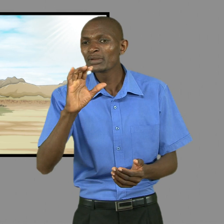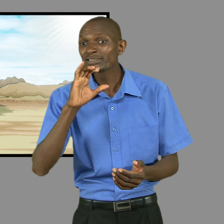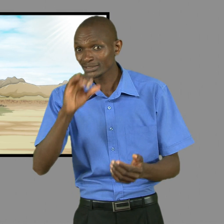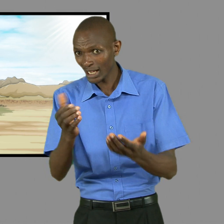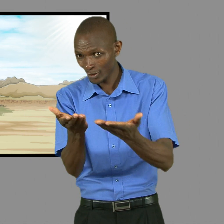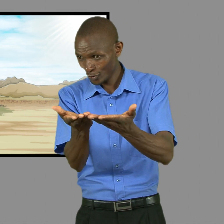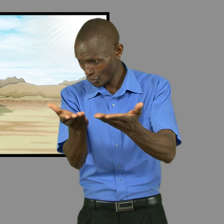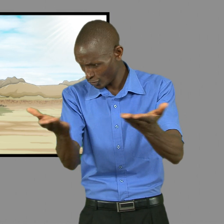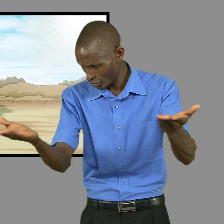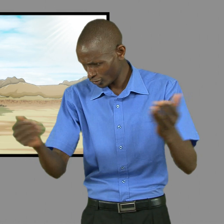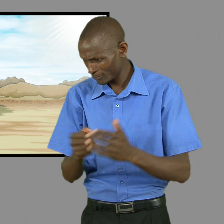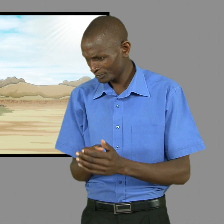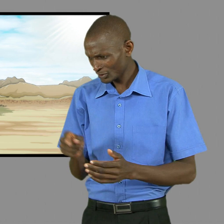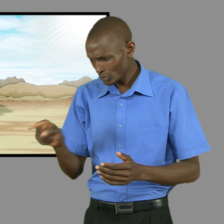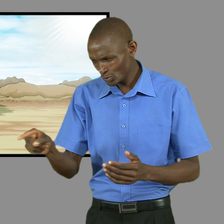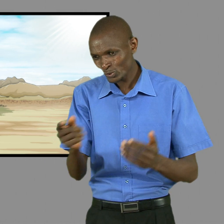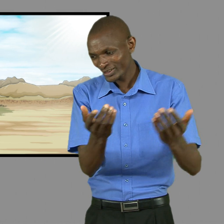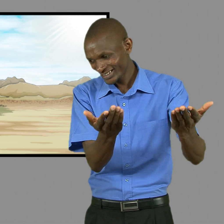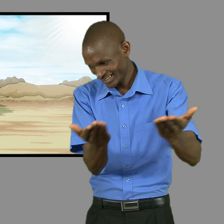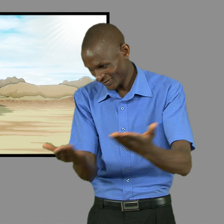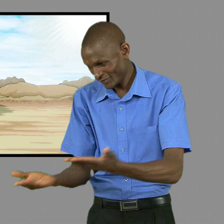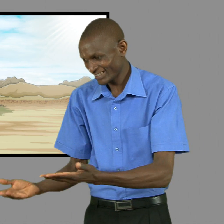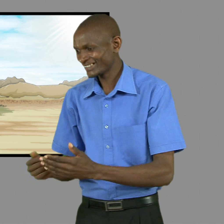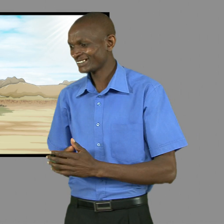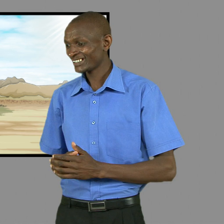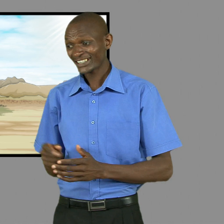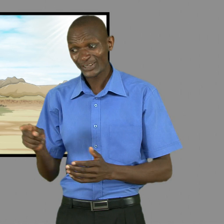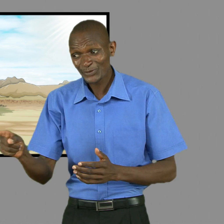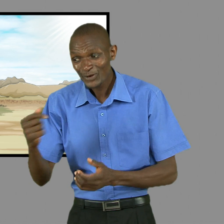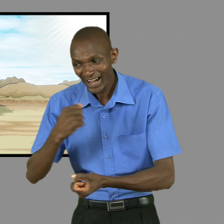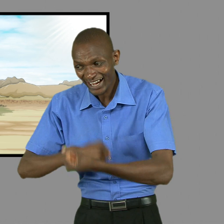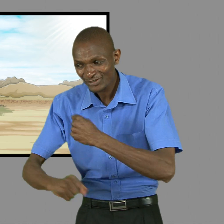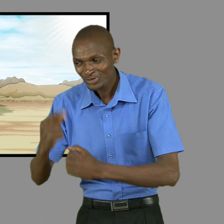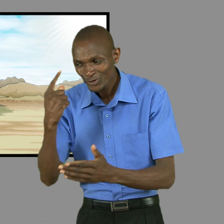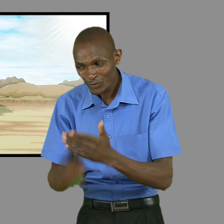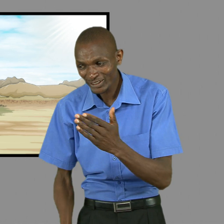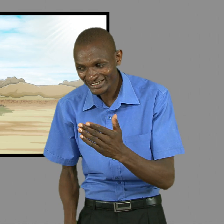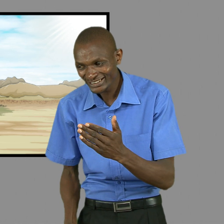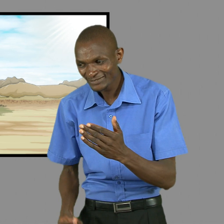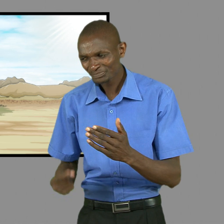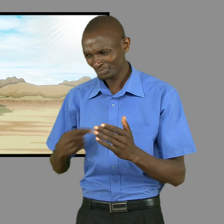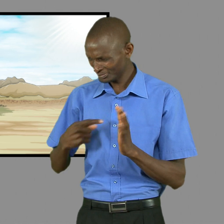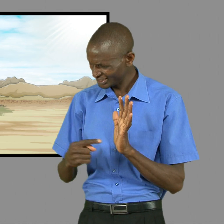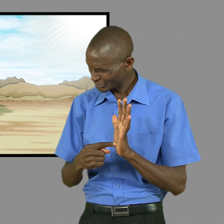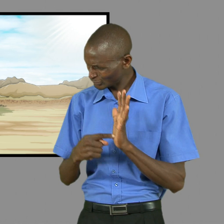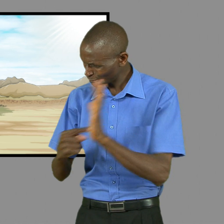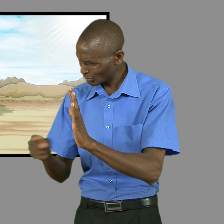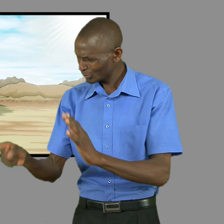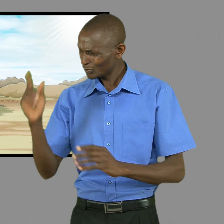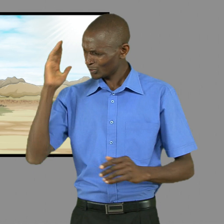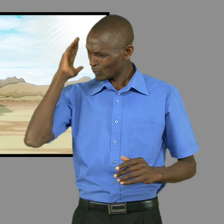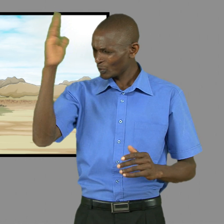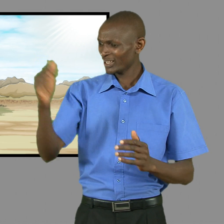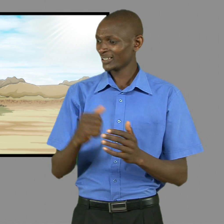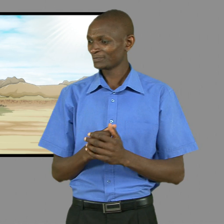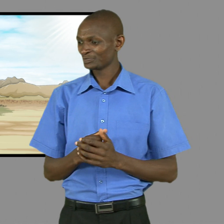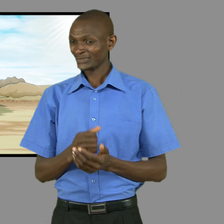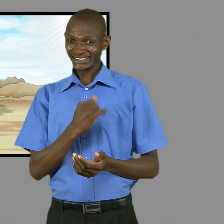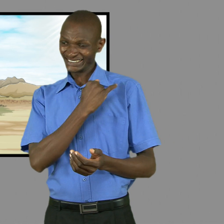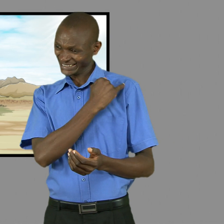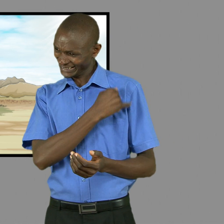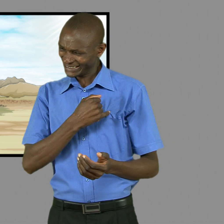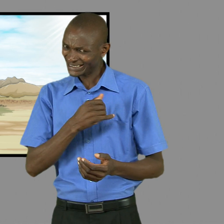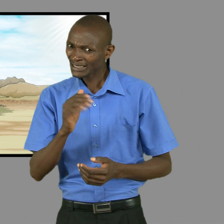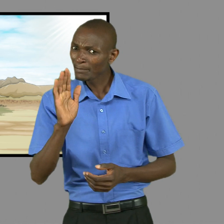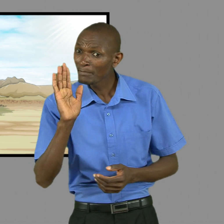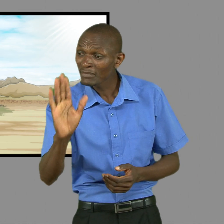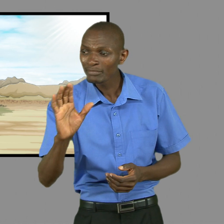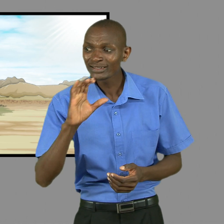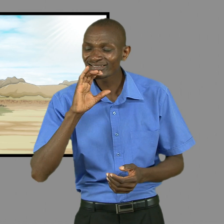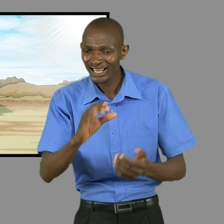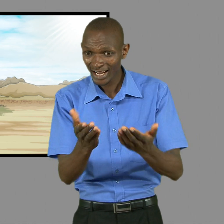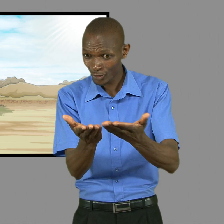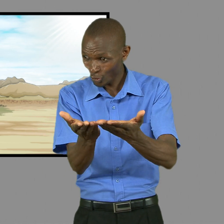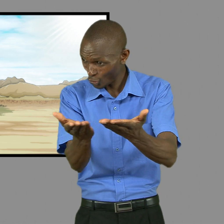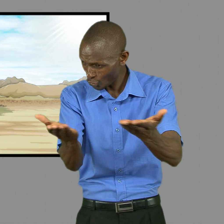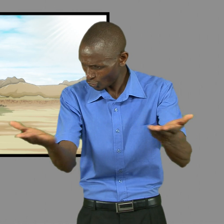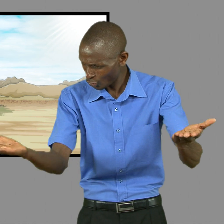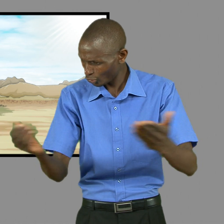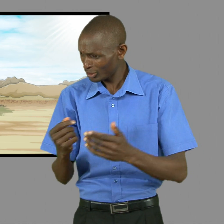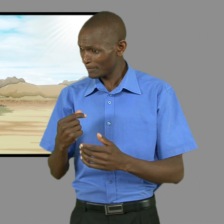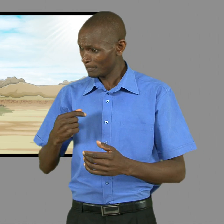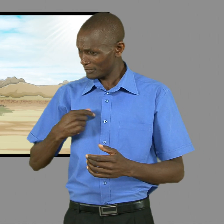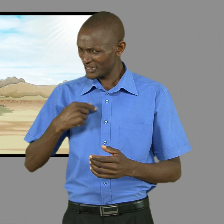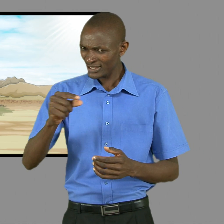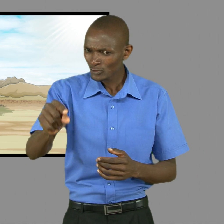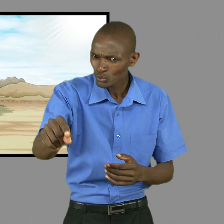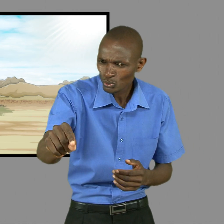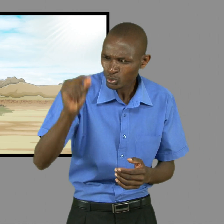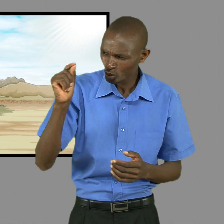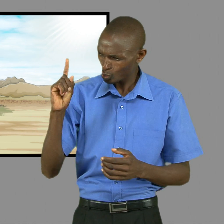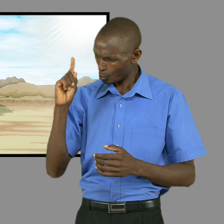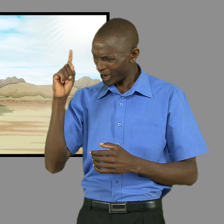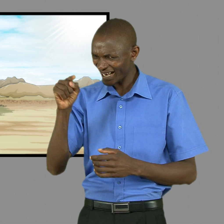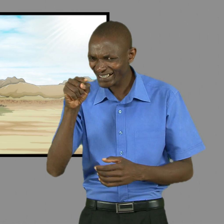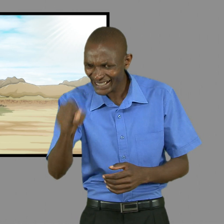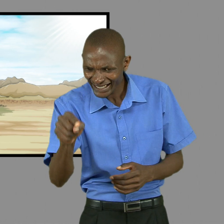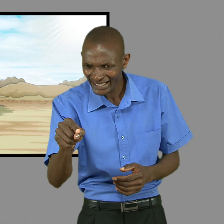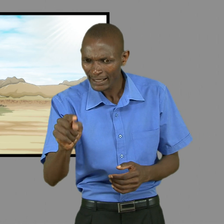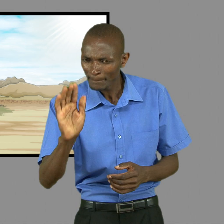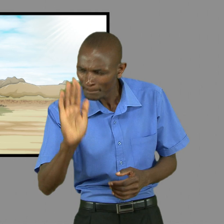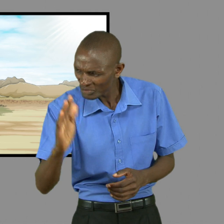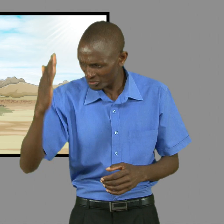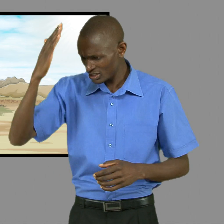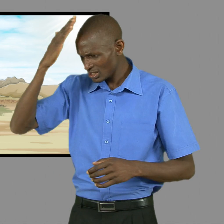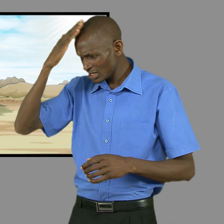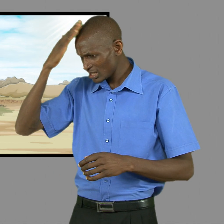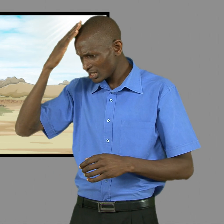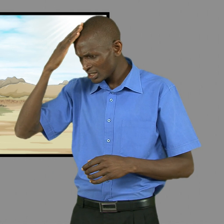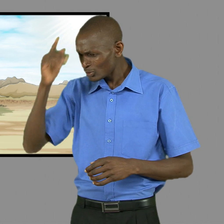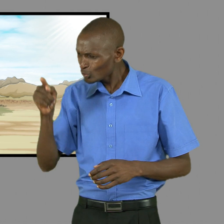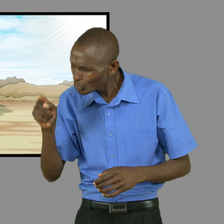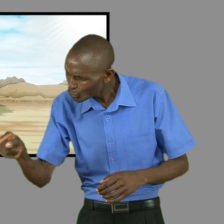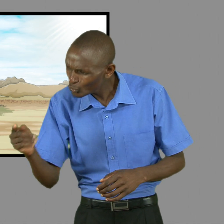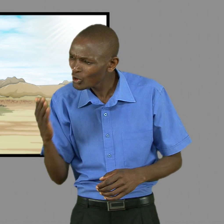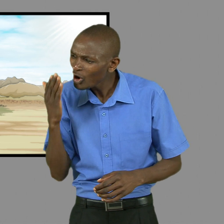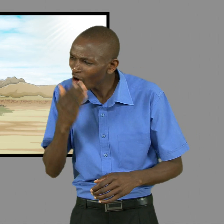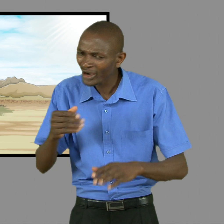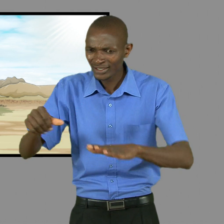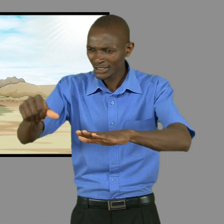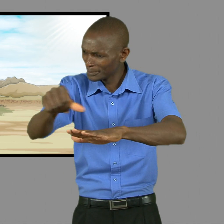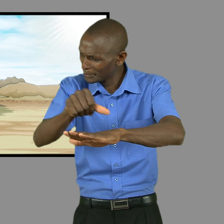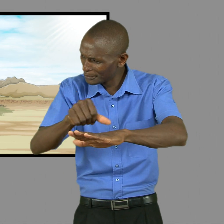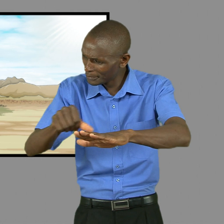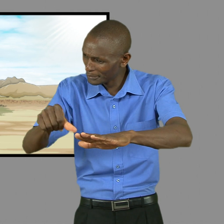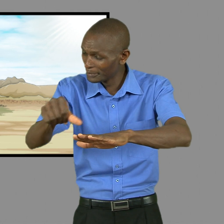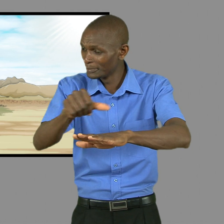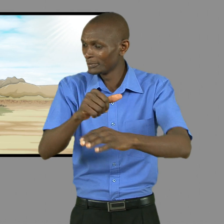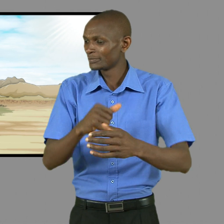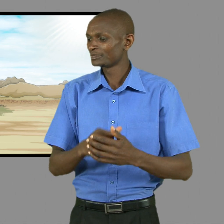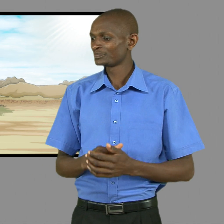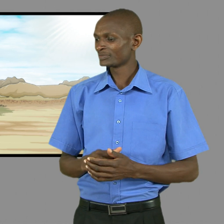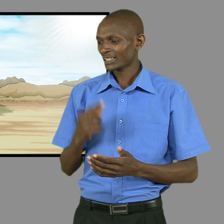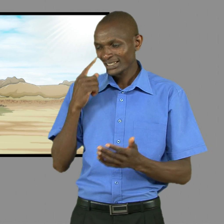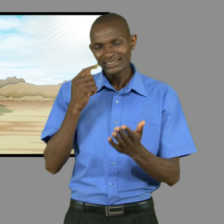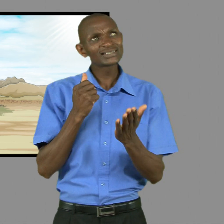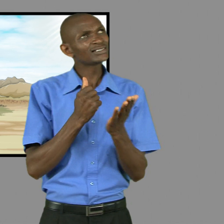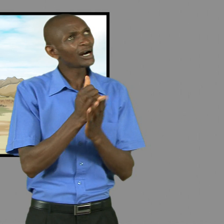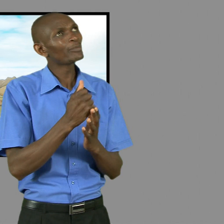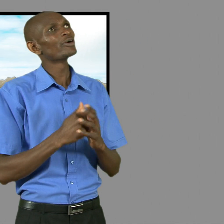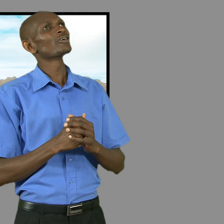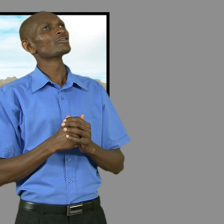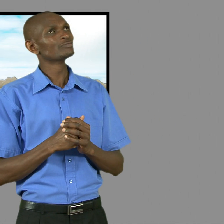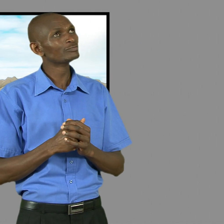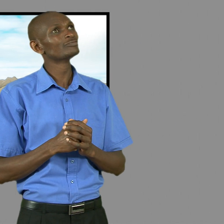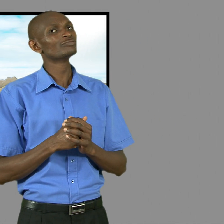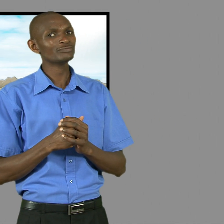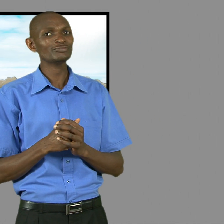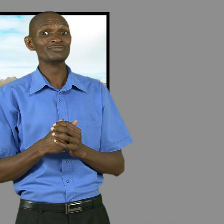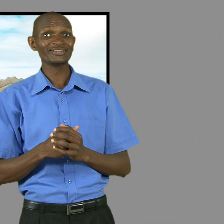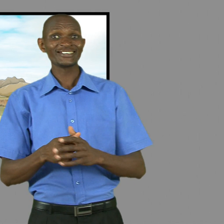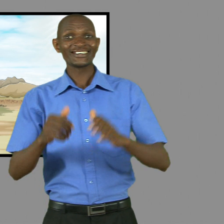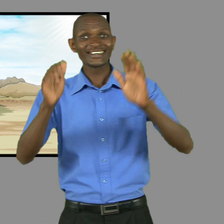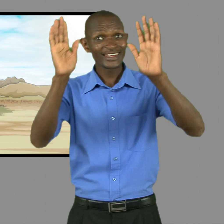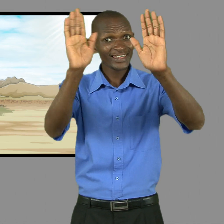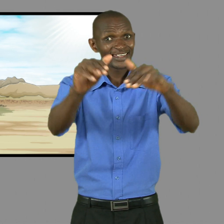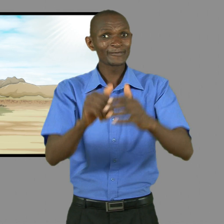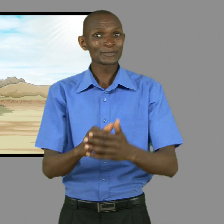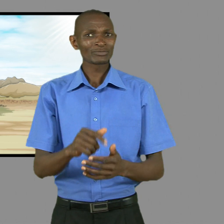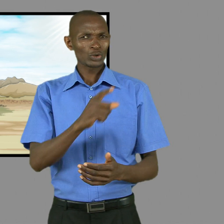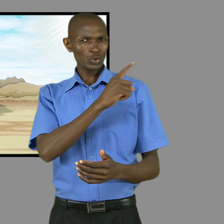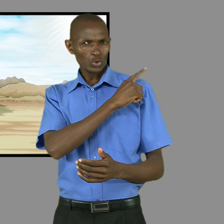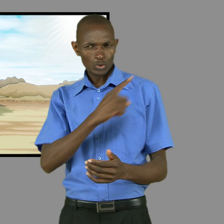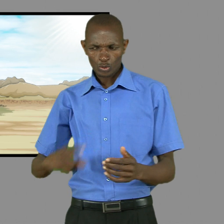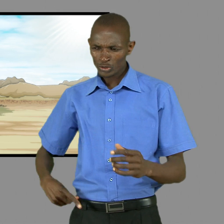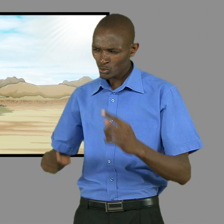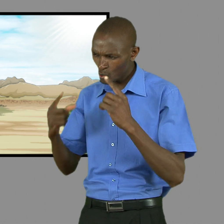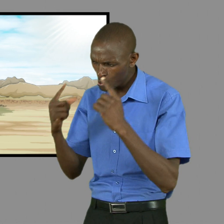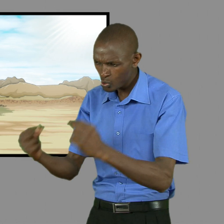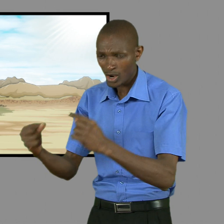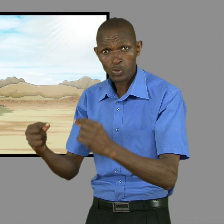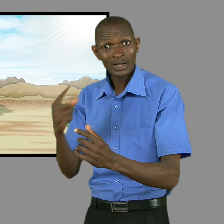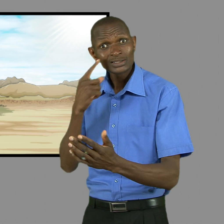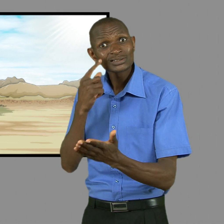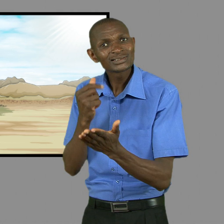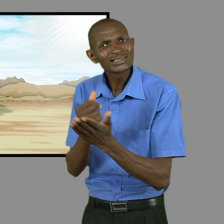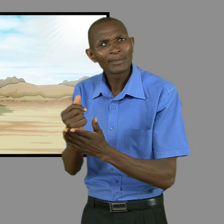Then invite Jesse to the sacrifice, and I will show you what you are to do.